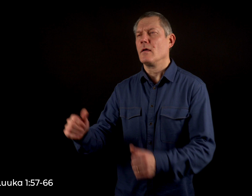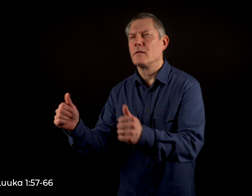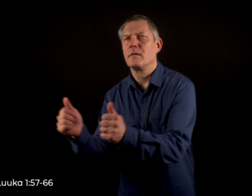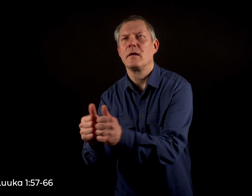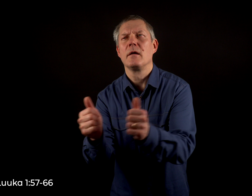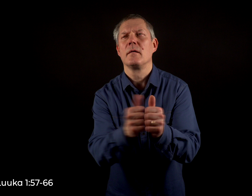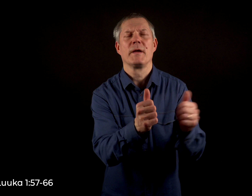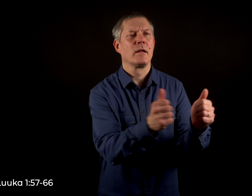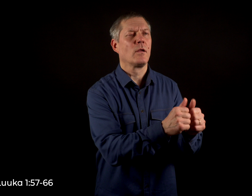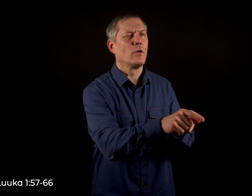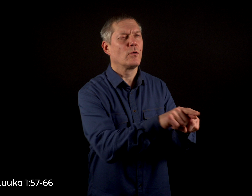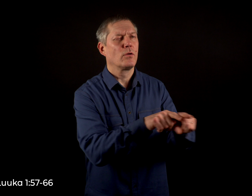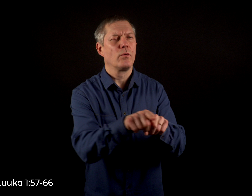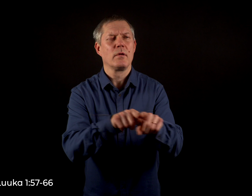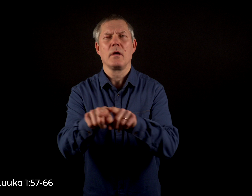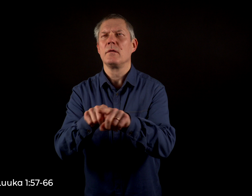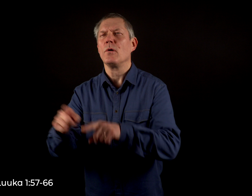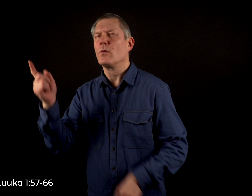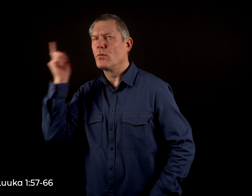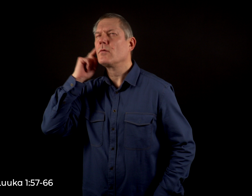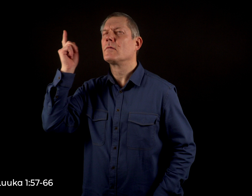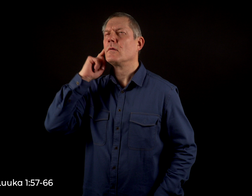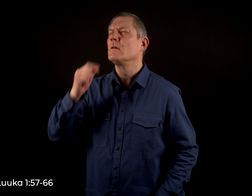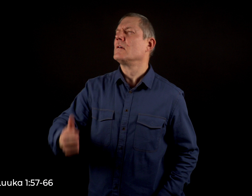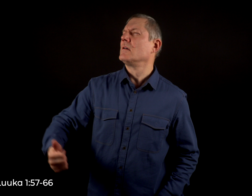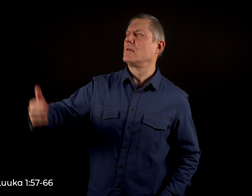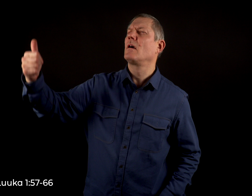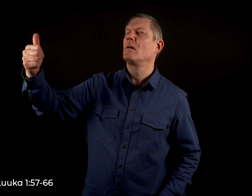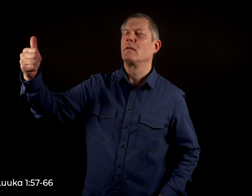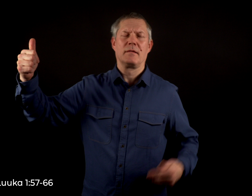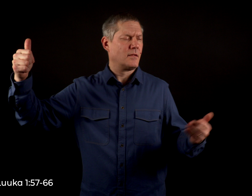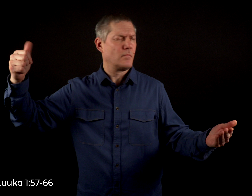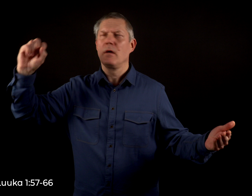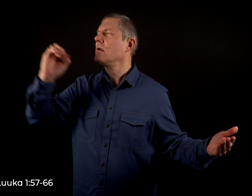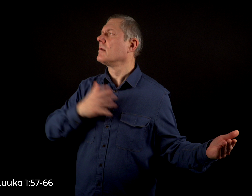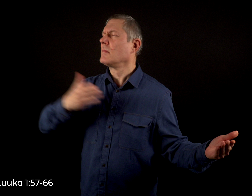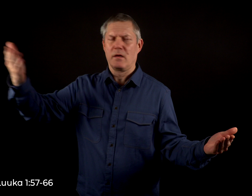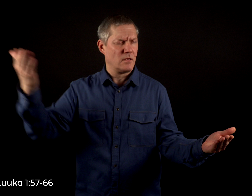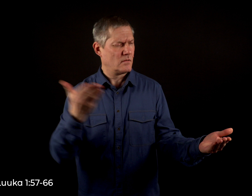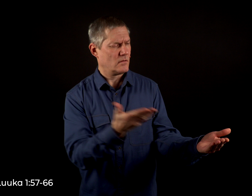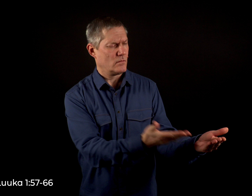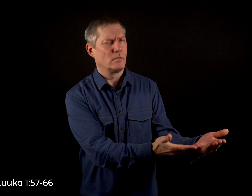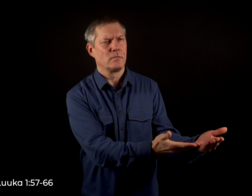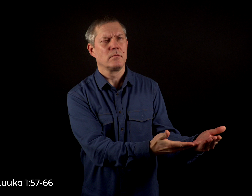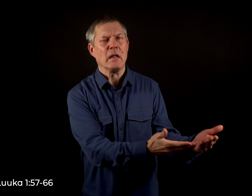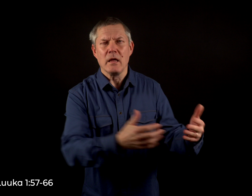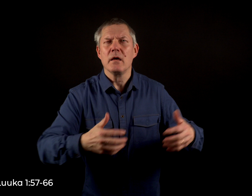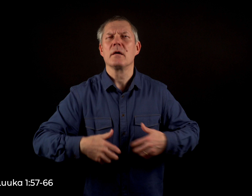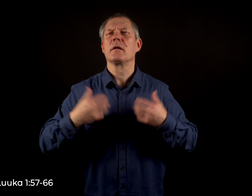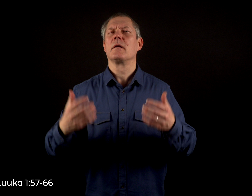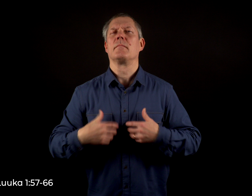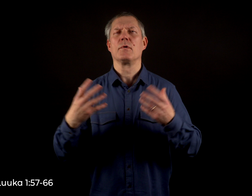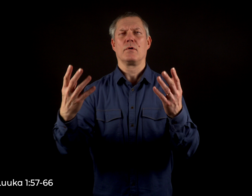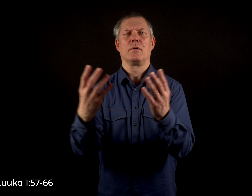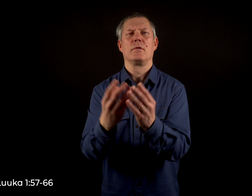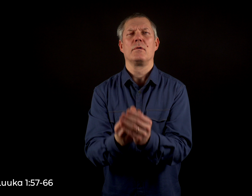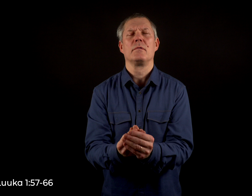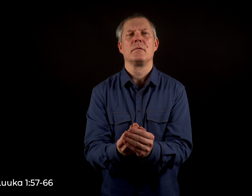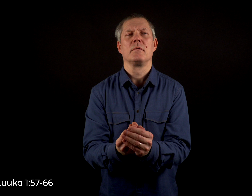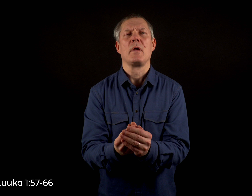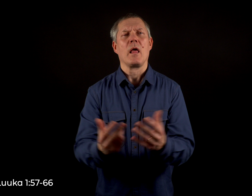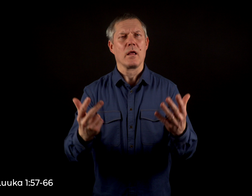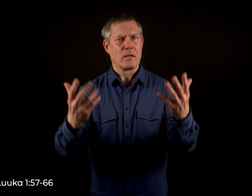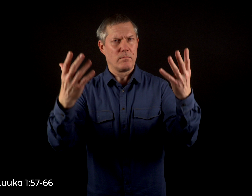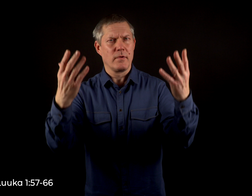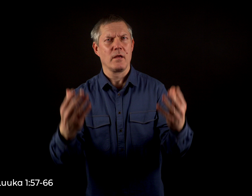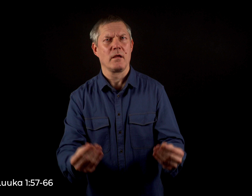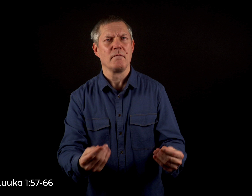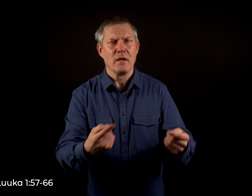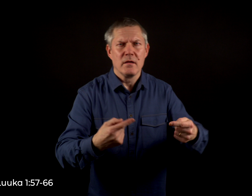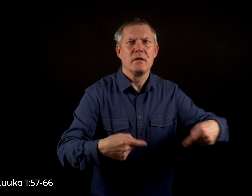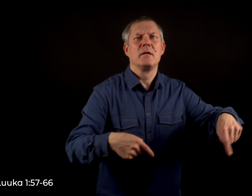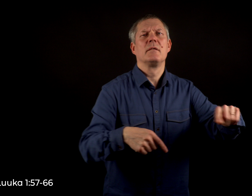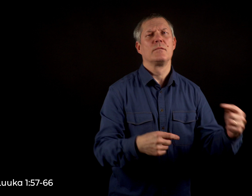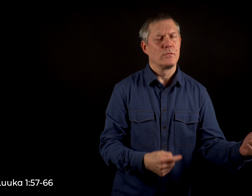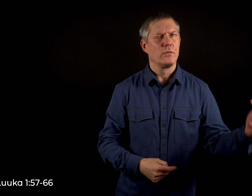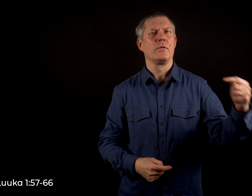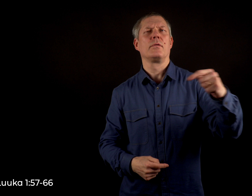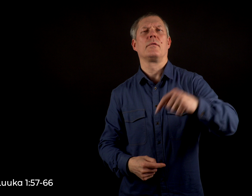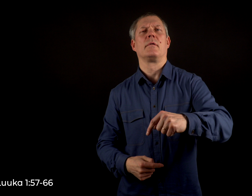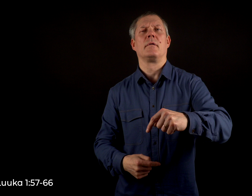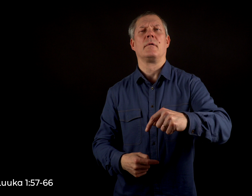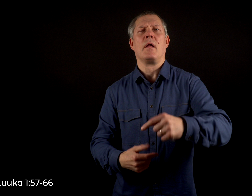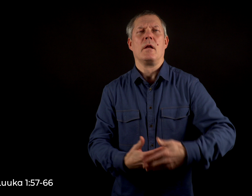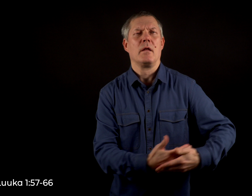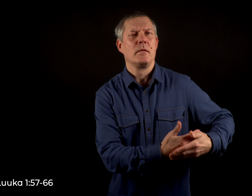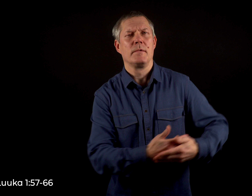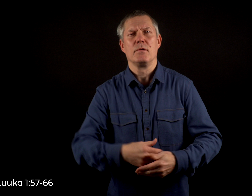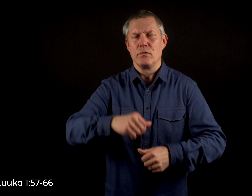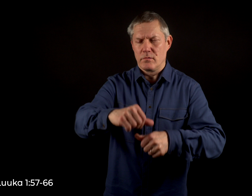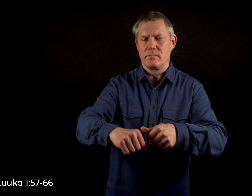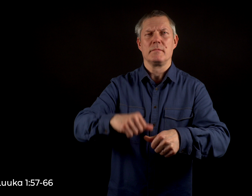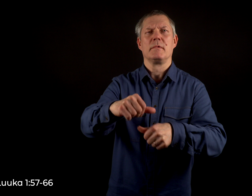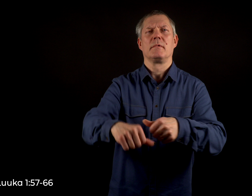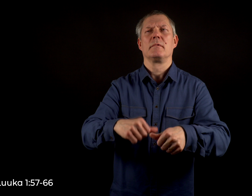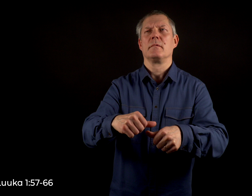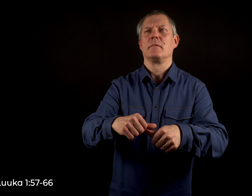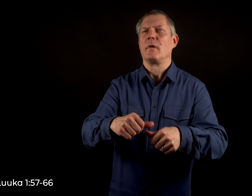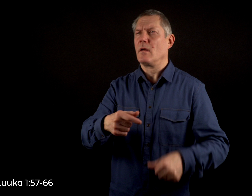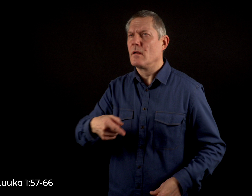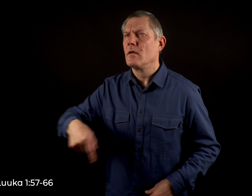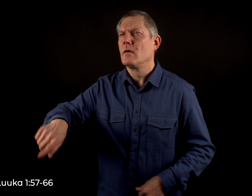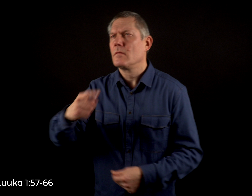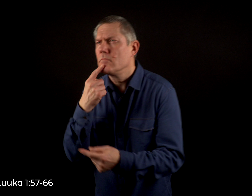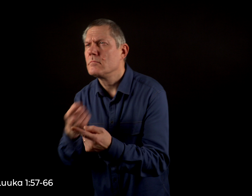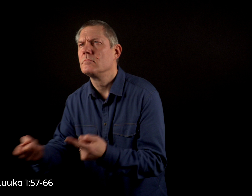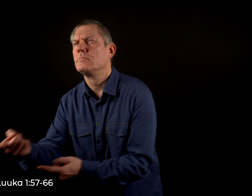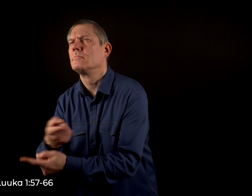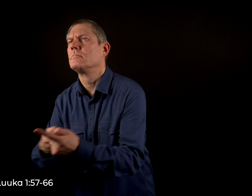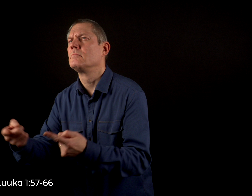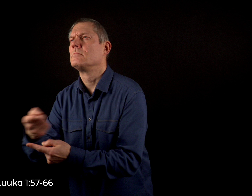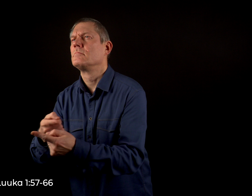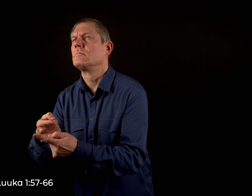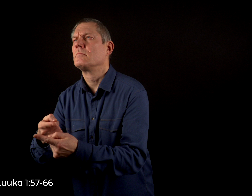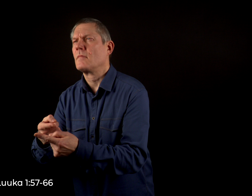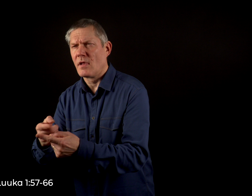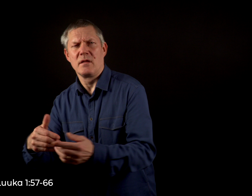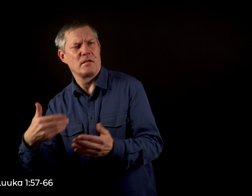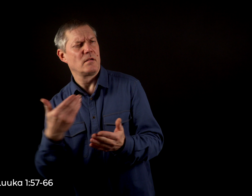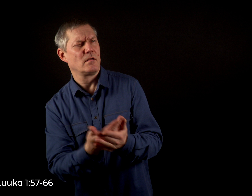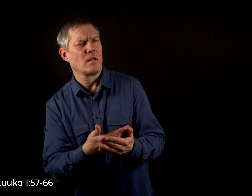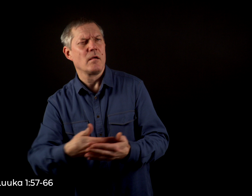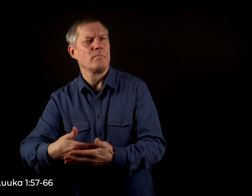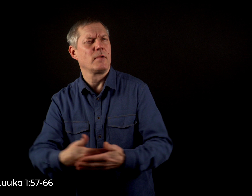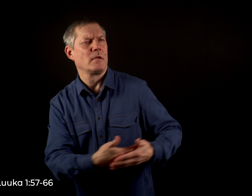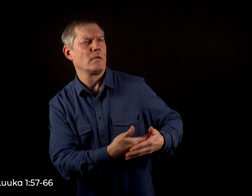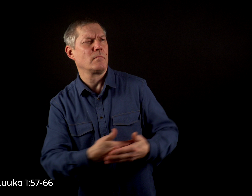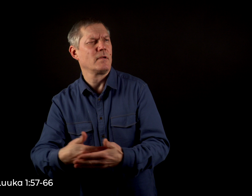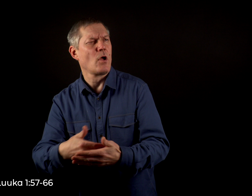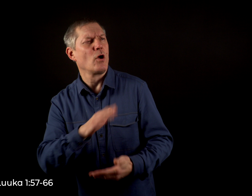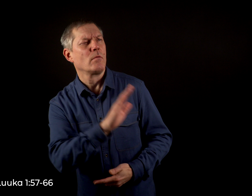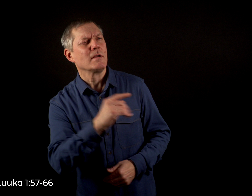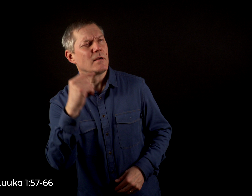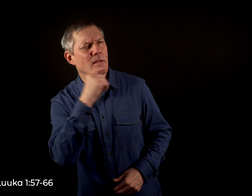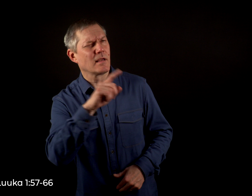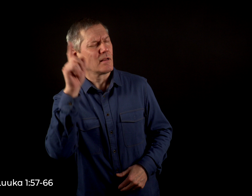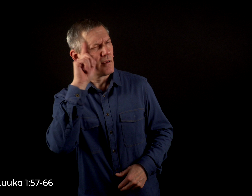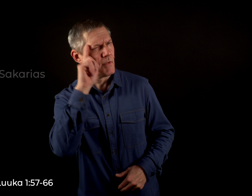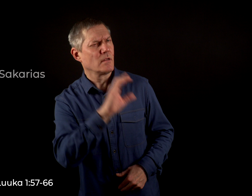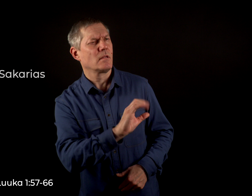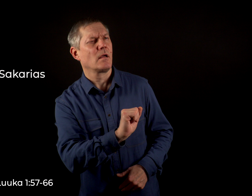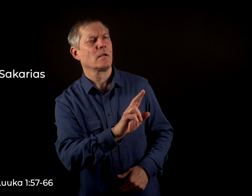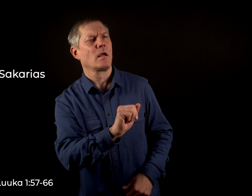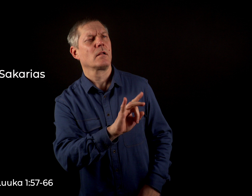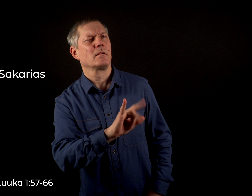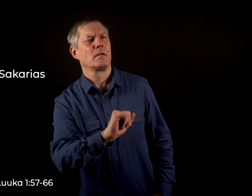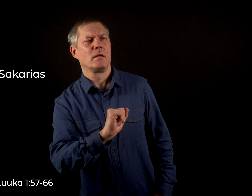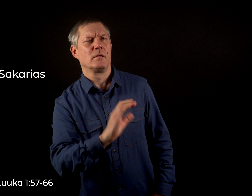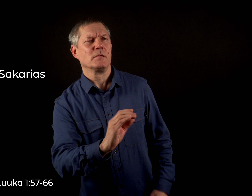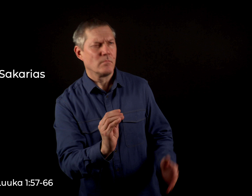Her neighbors and relatives heard that the Lord had shown her great mercy, and they rejoiced with her.